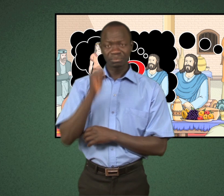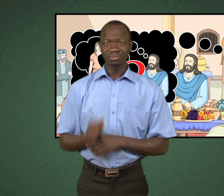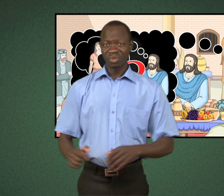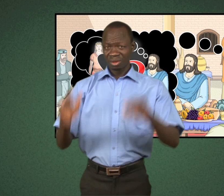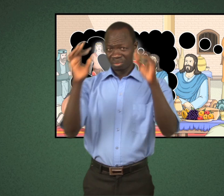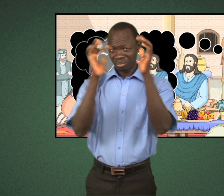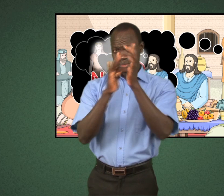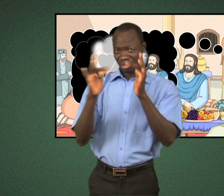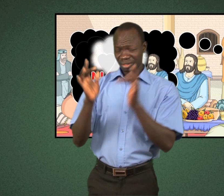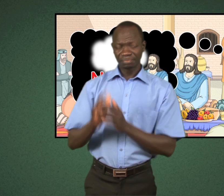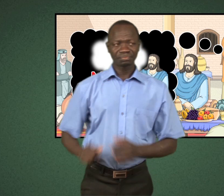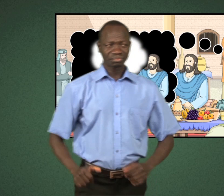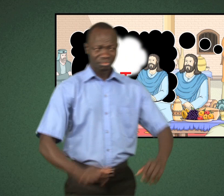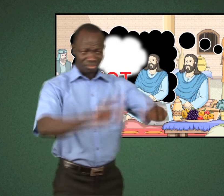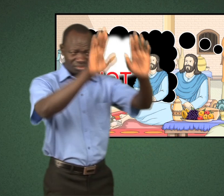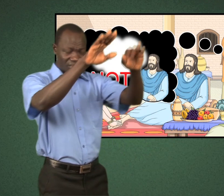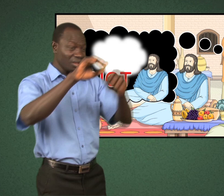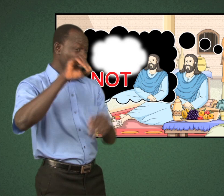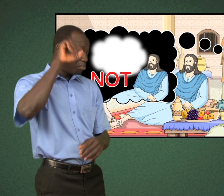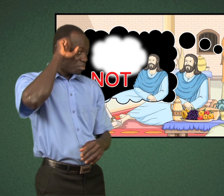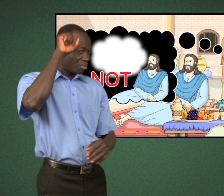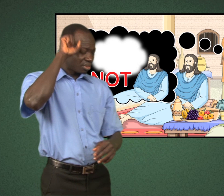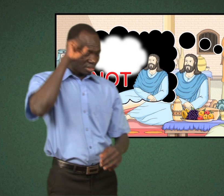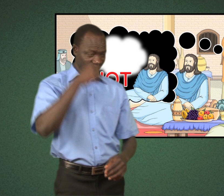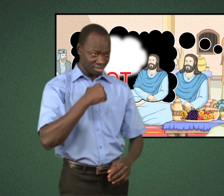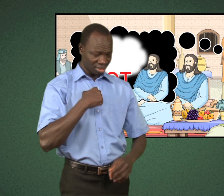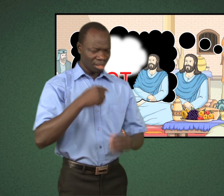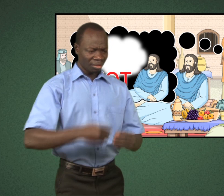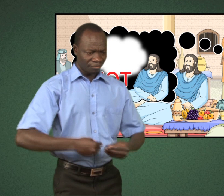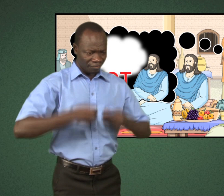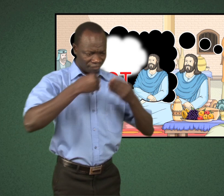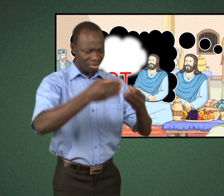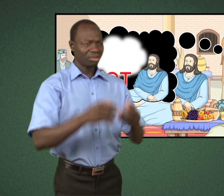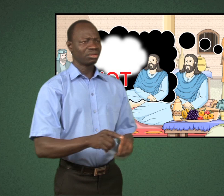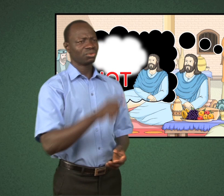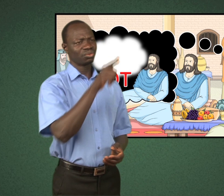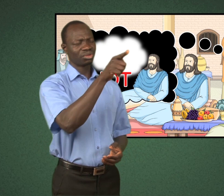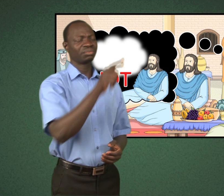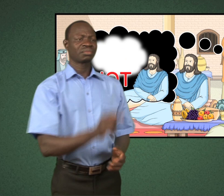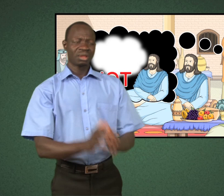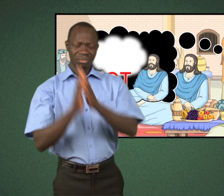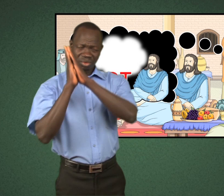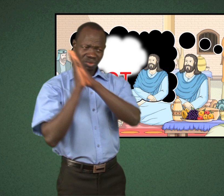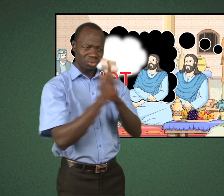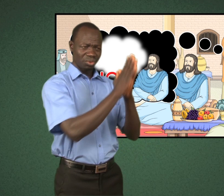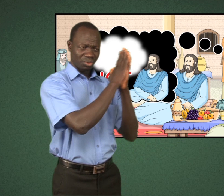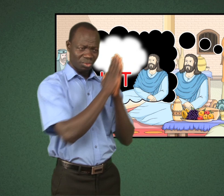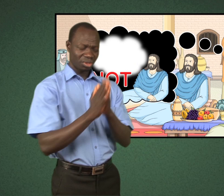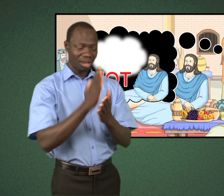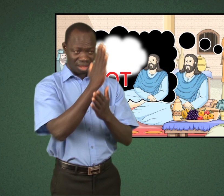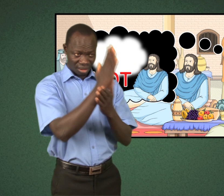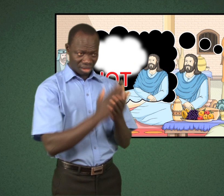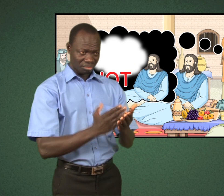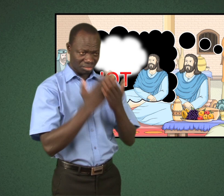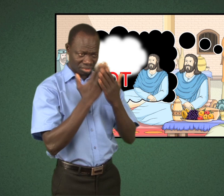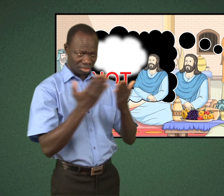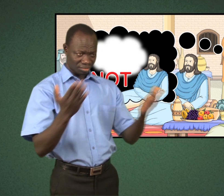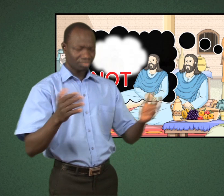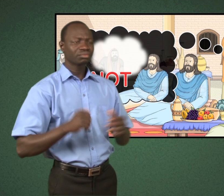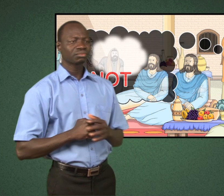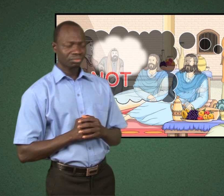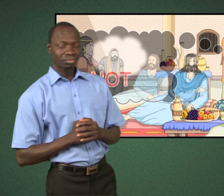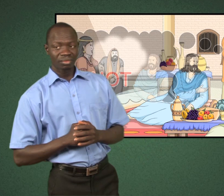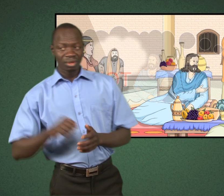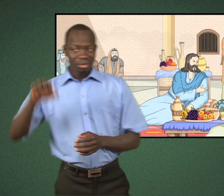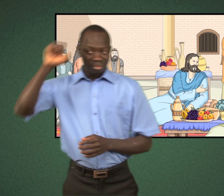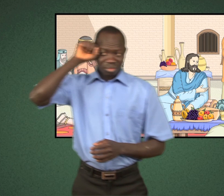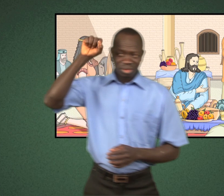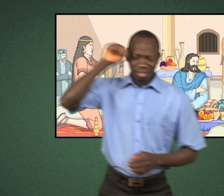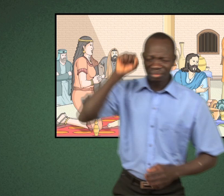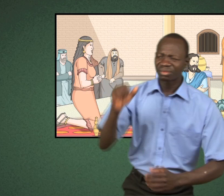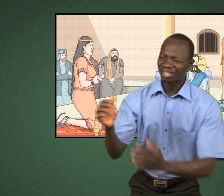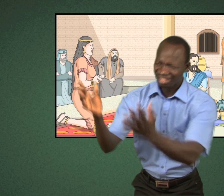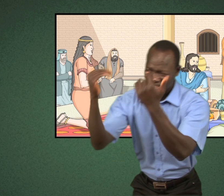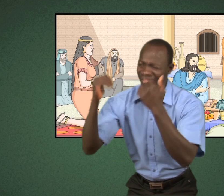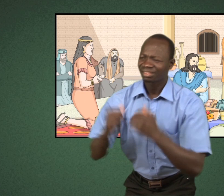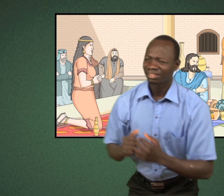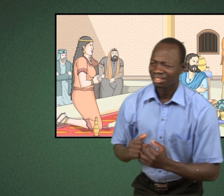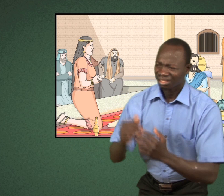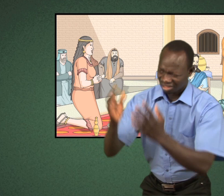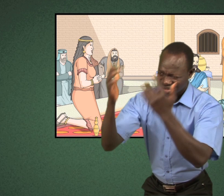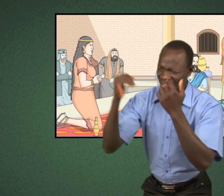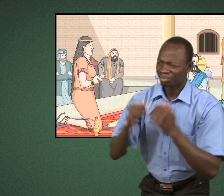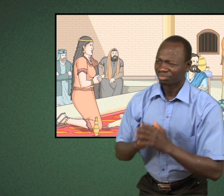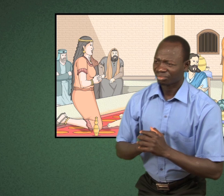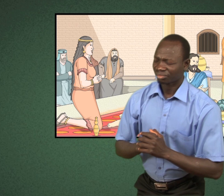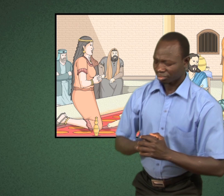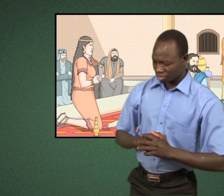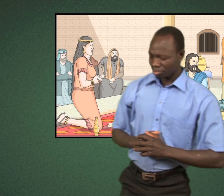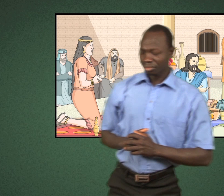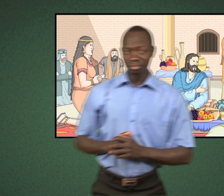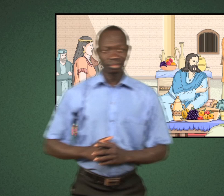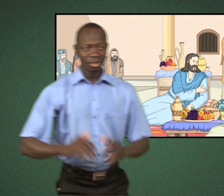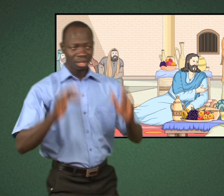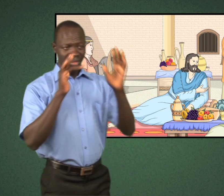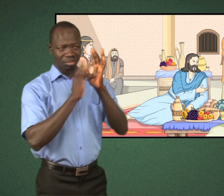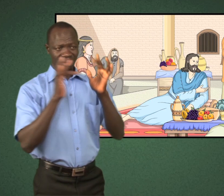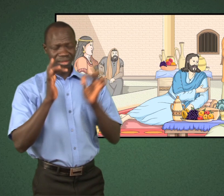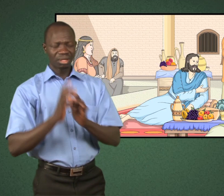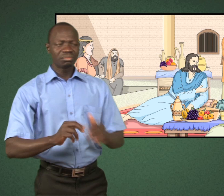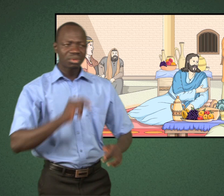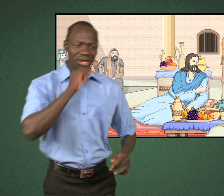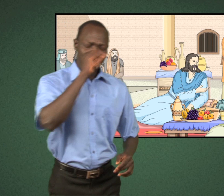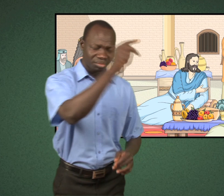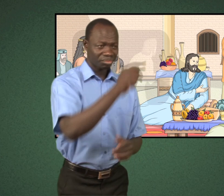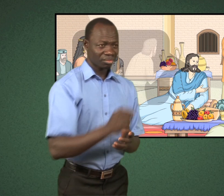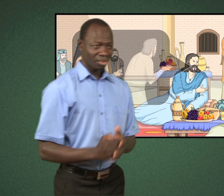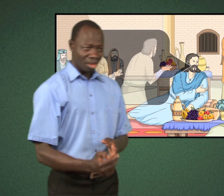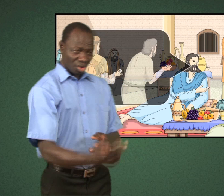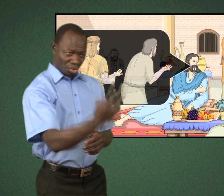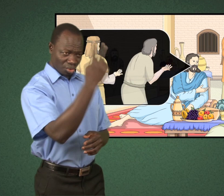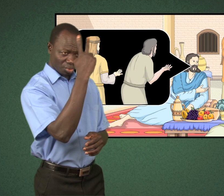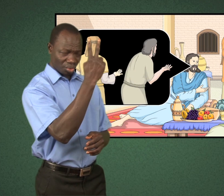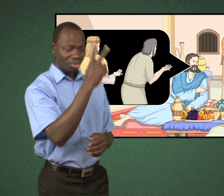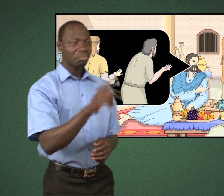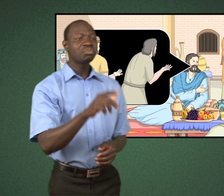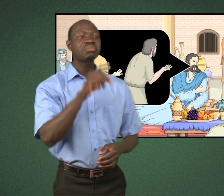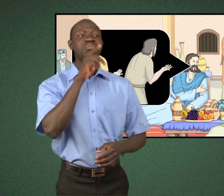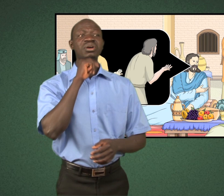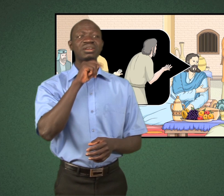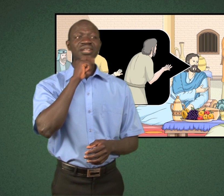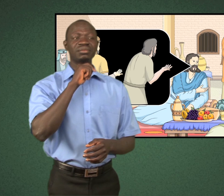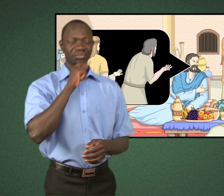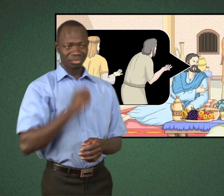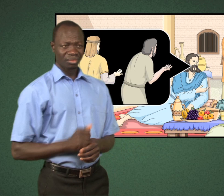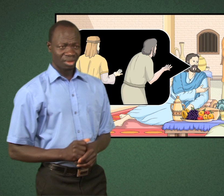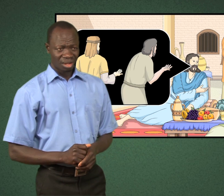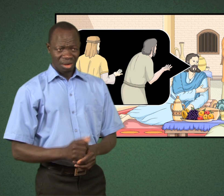But Jesus answered him, “Simon, I have something to tell you.” “Tell me, Teacher,” he said.